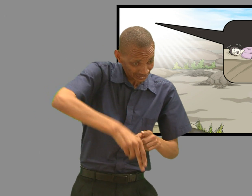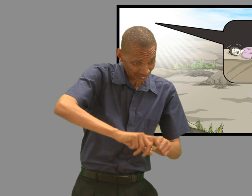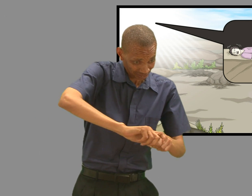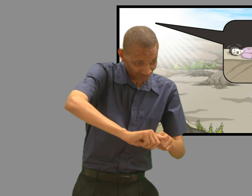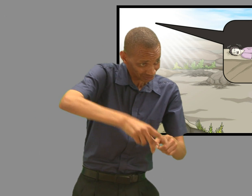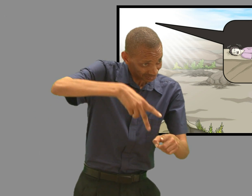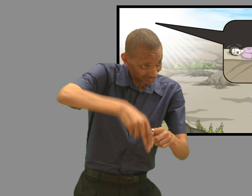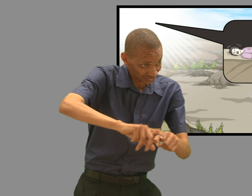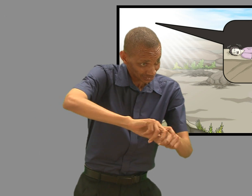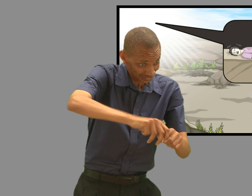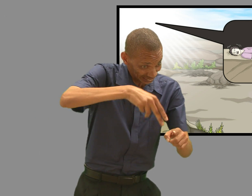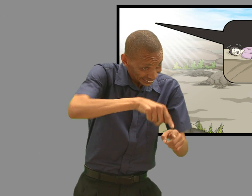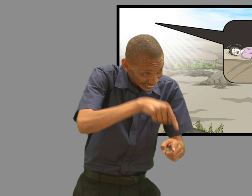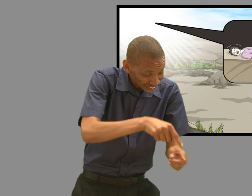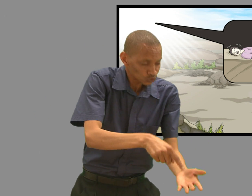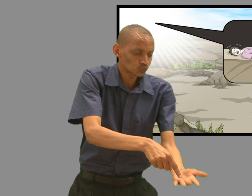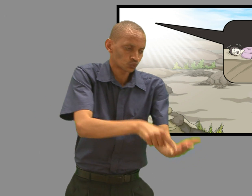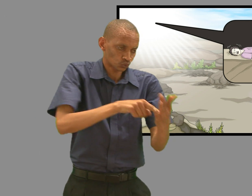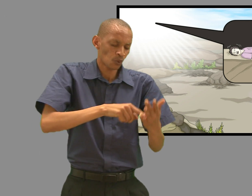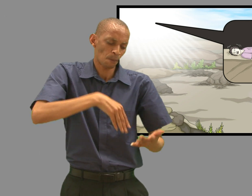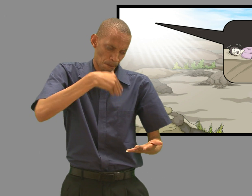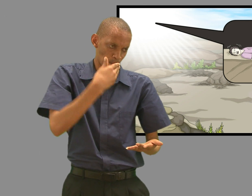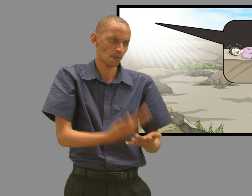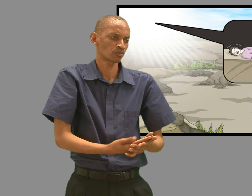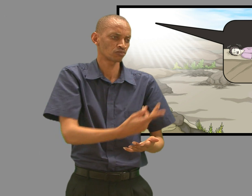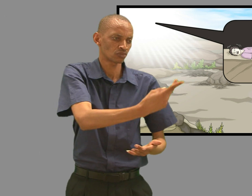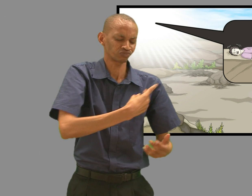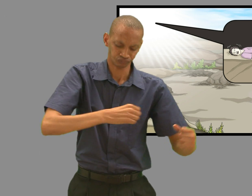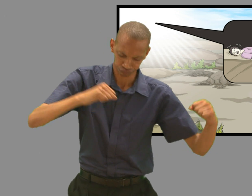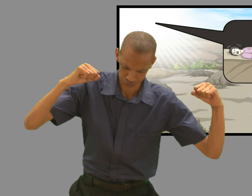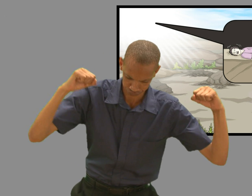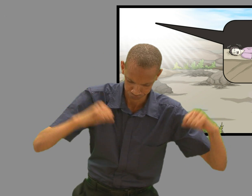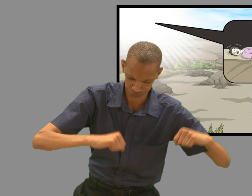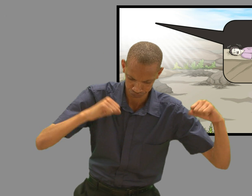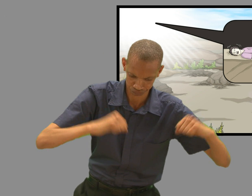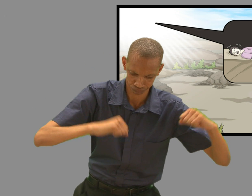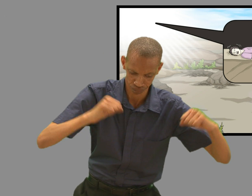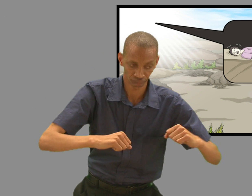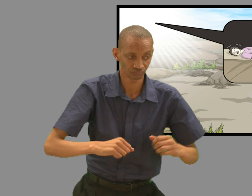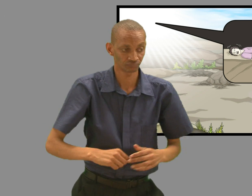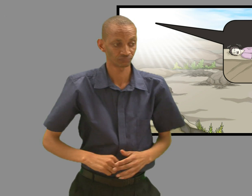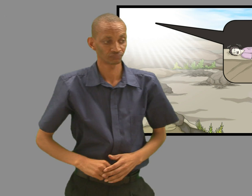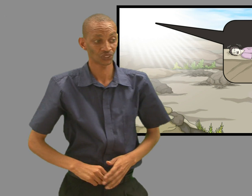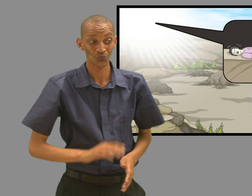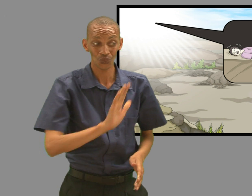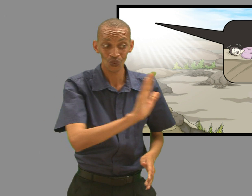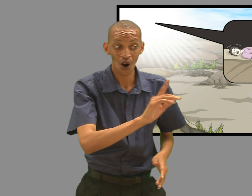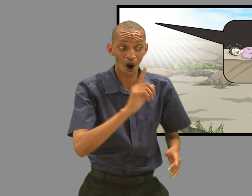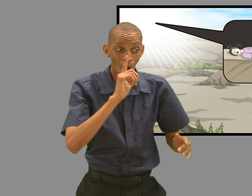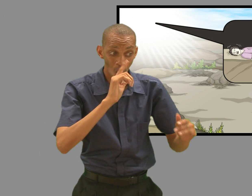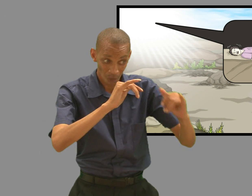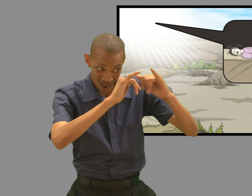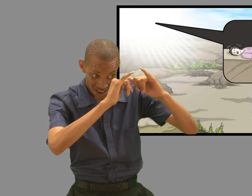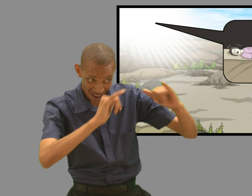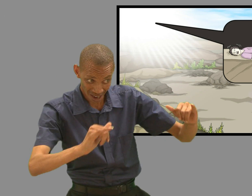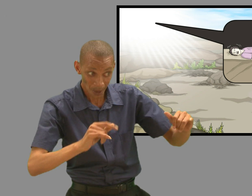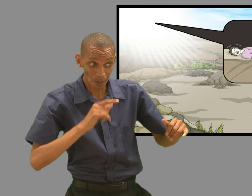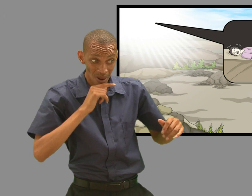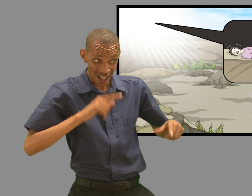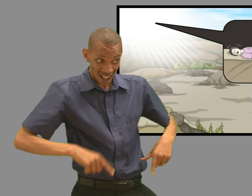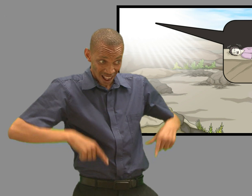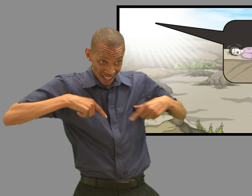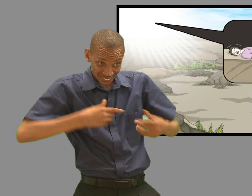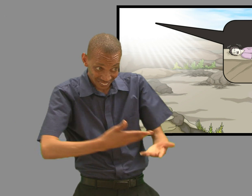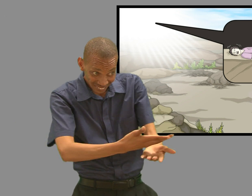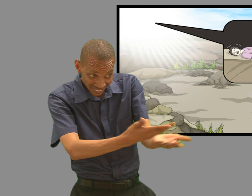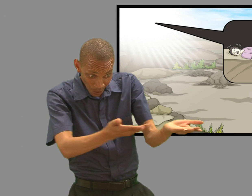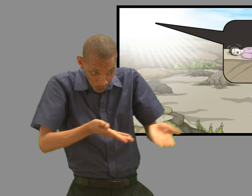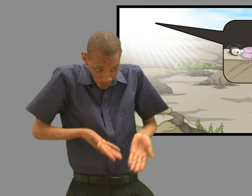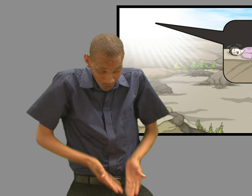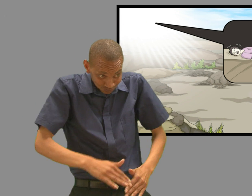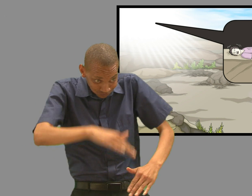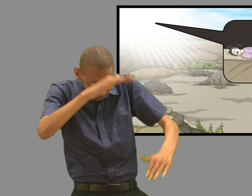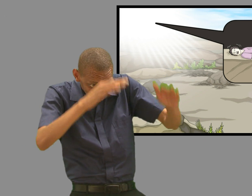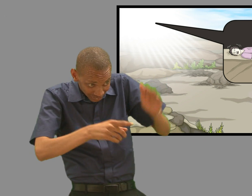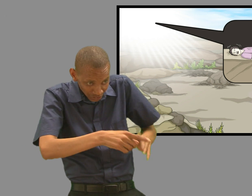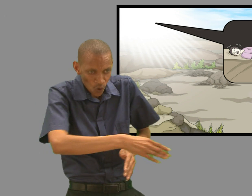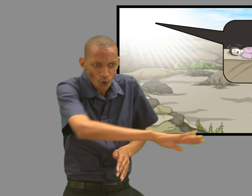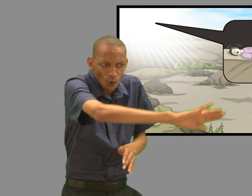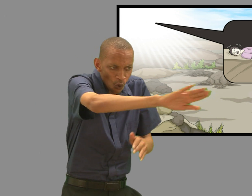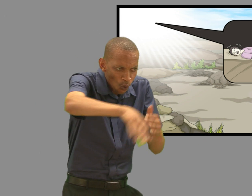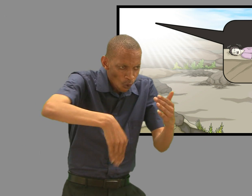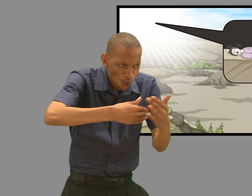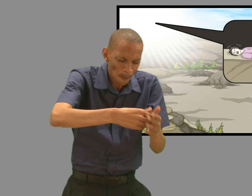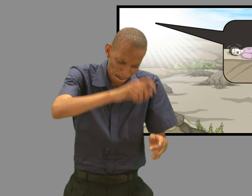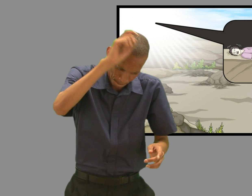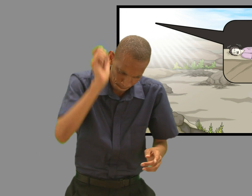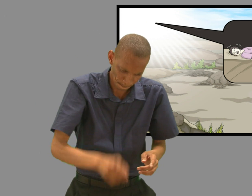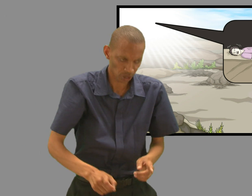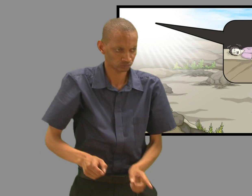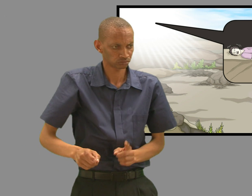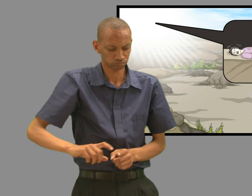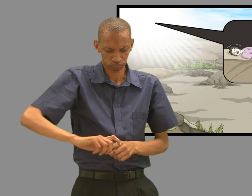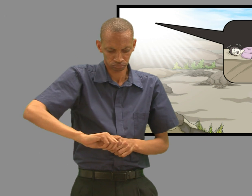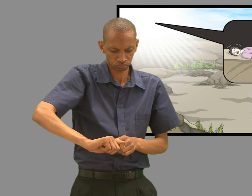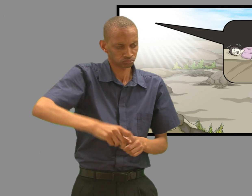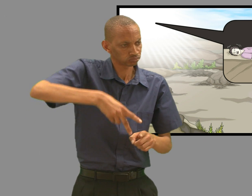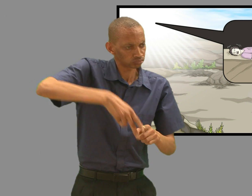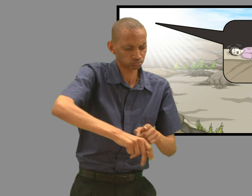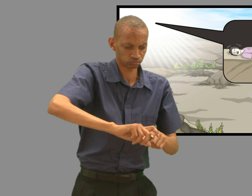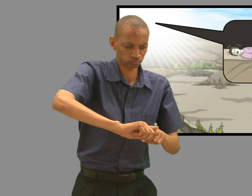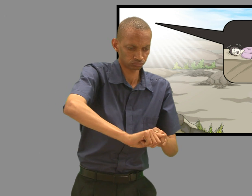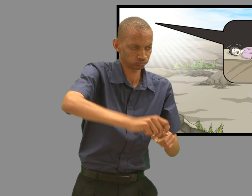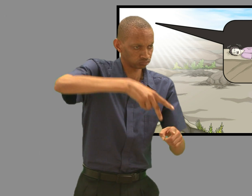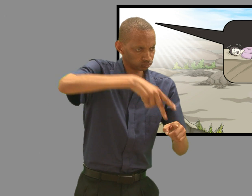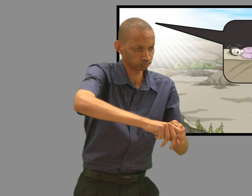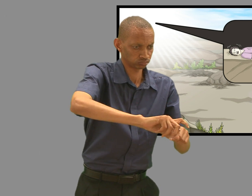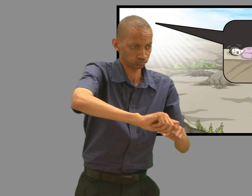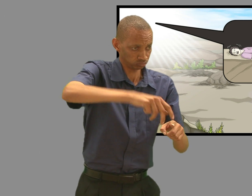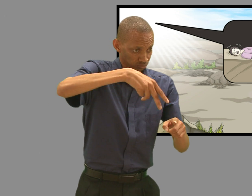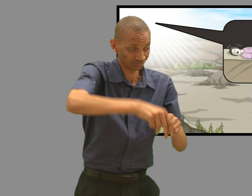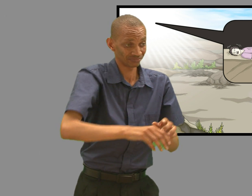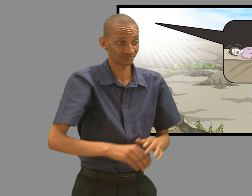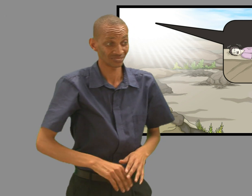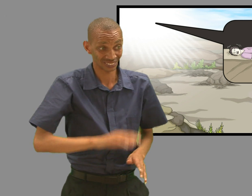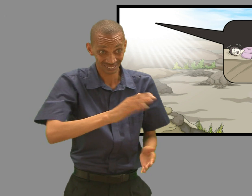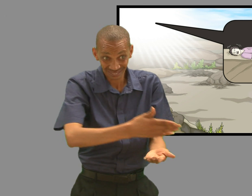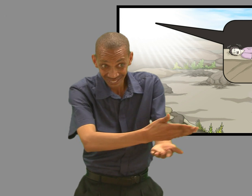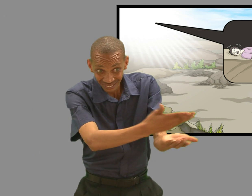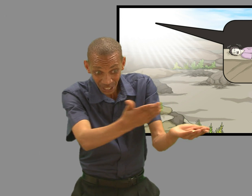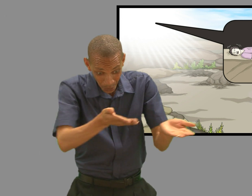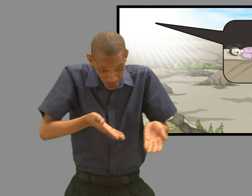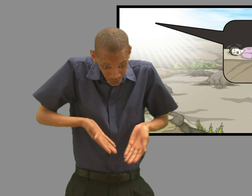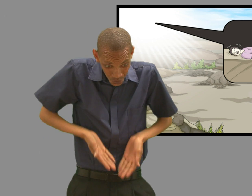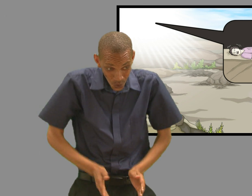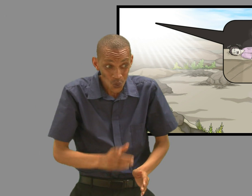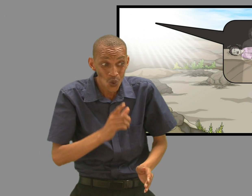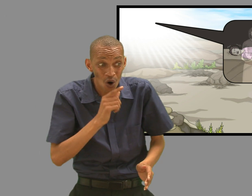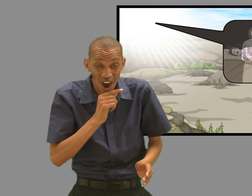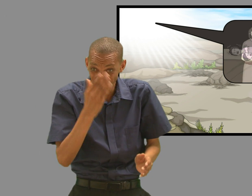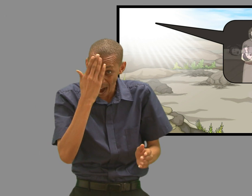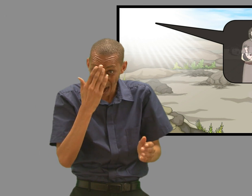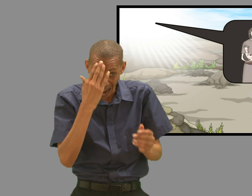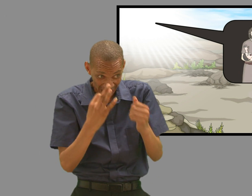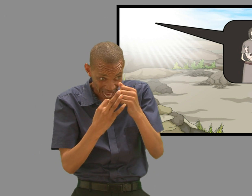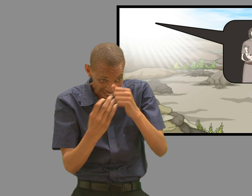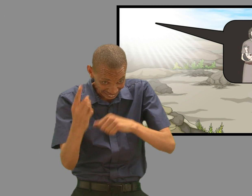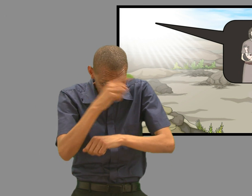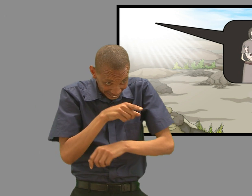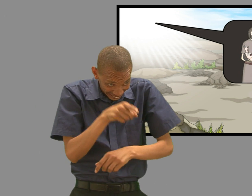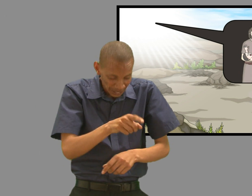You are to circumcise the flesh of your foreskin, and this will be a sign of the covenant between Me and you.